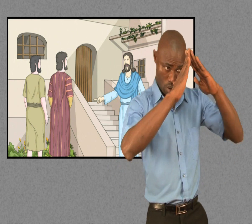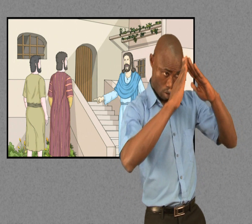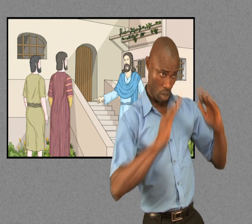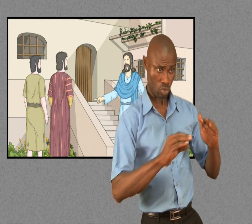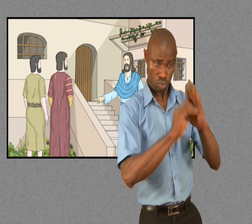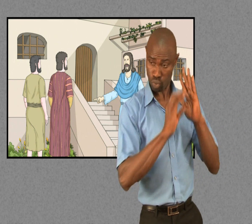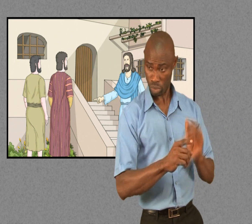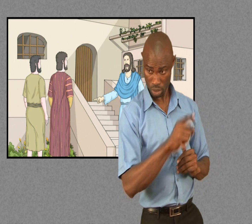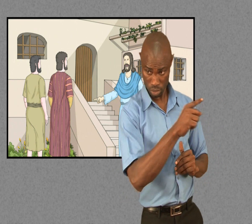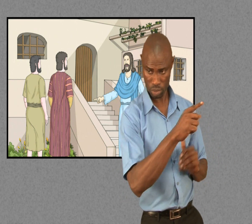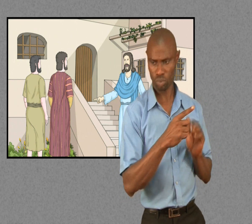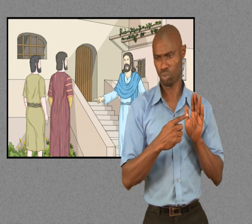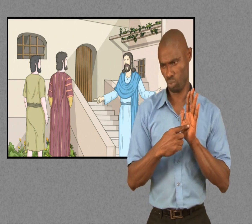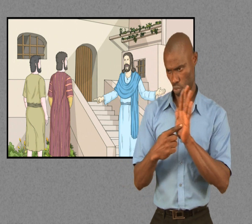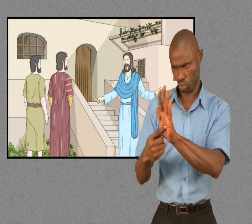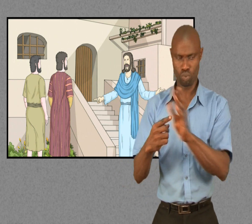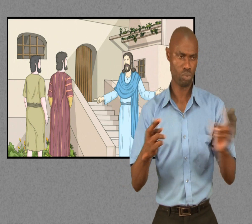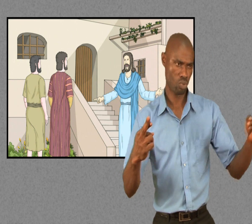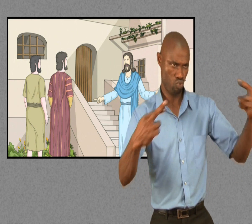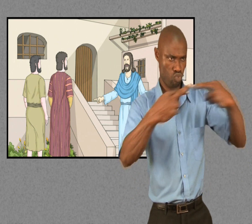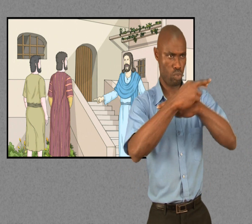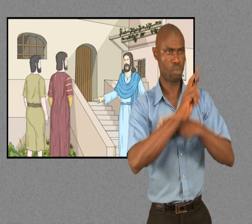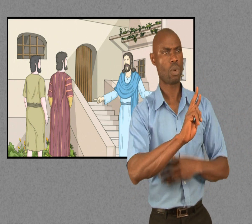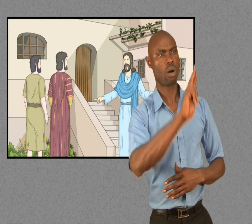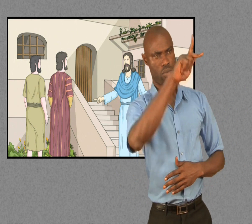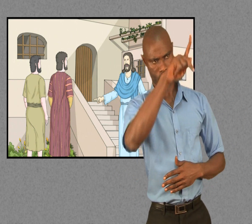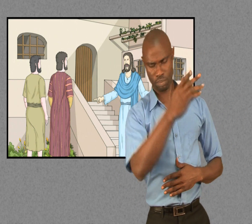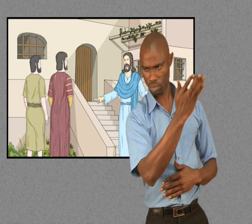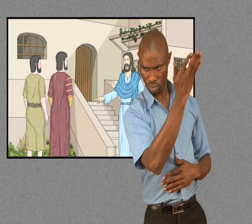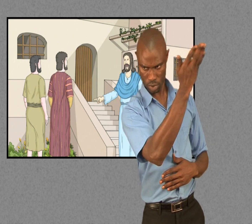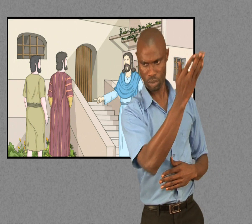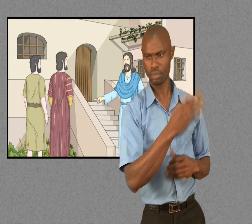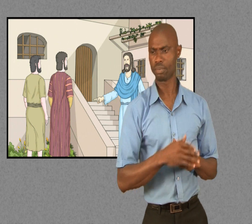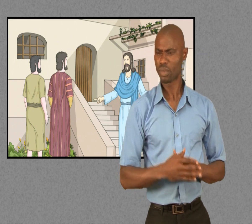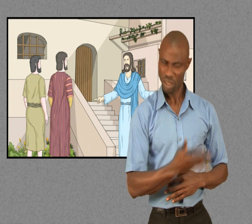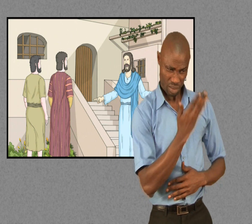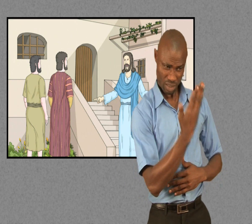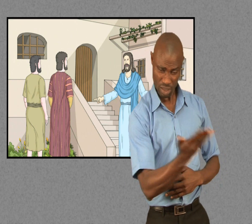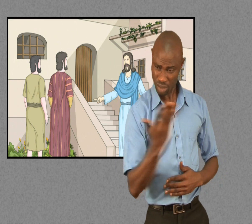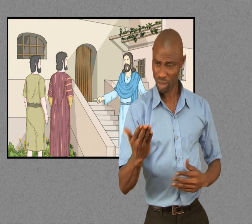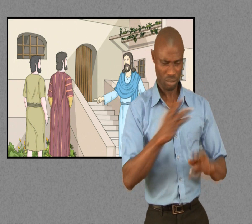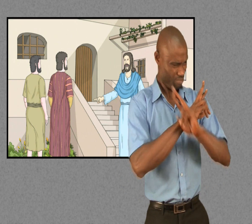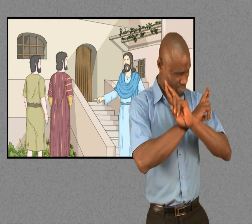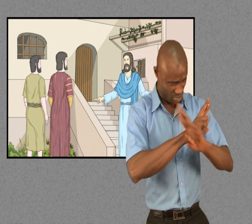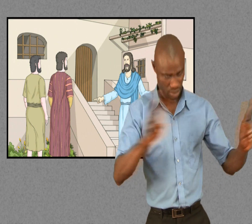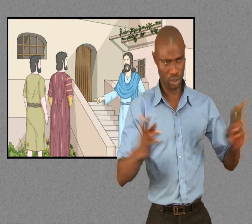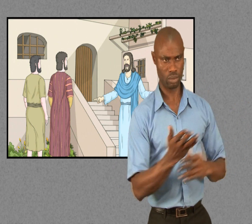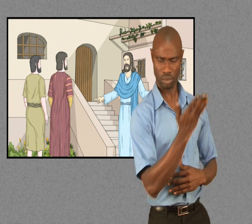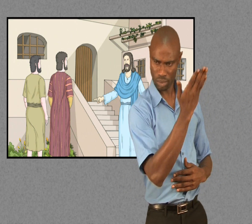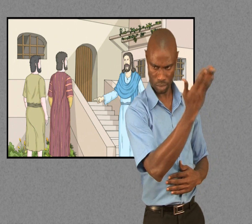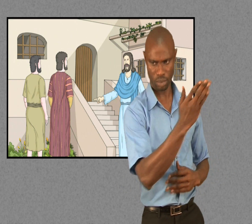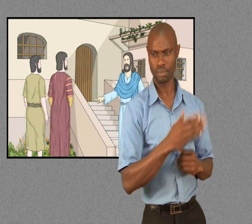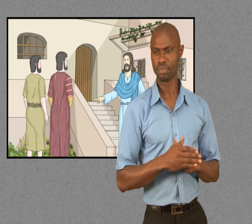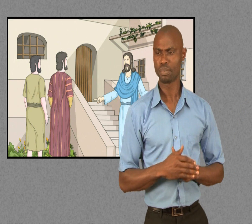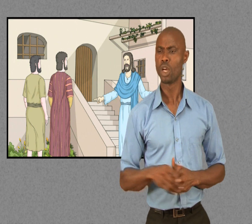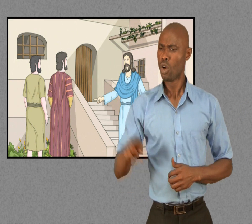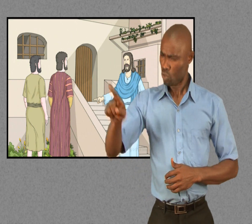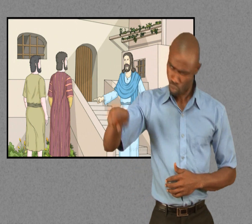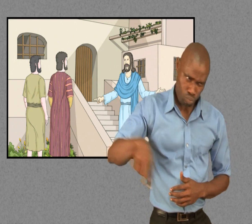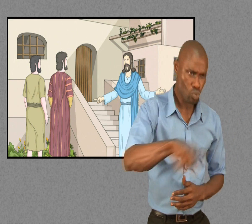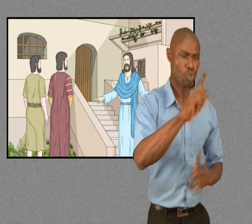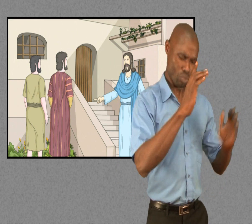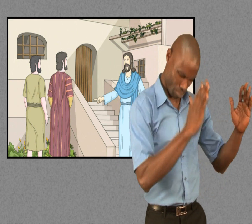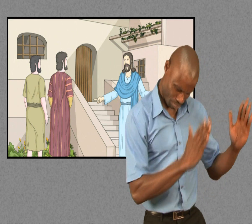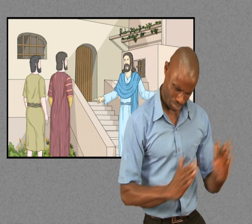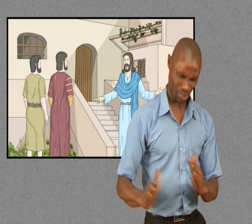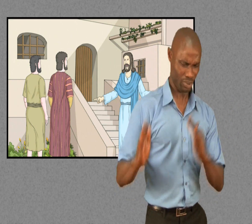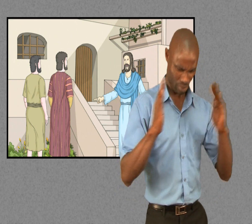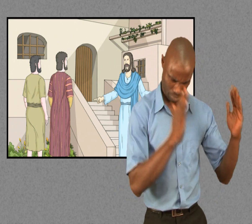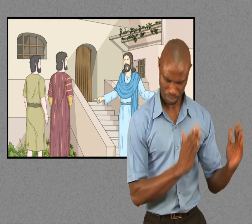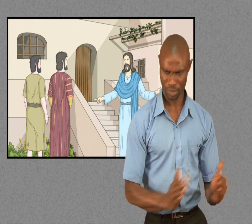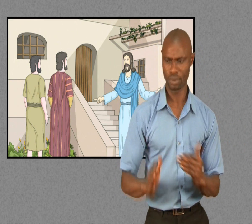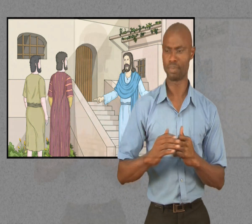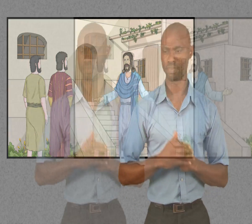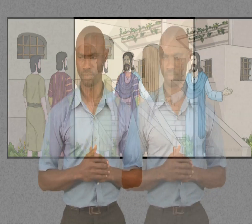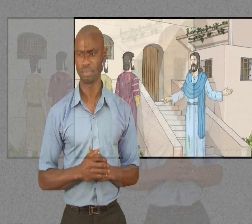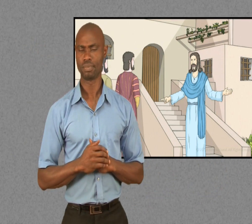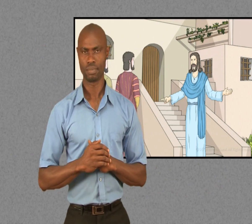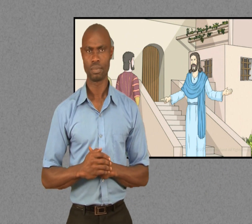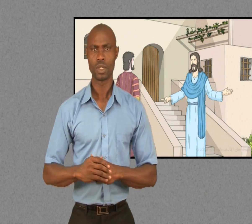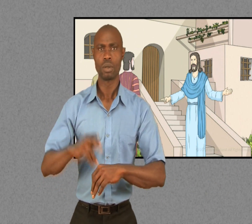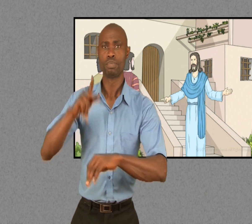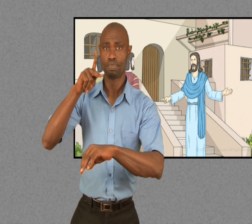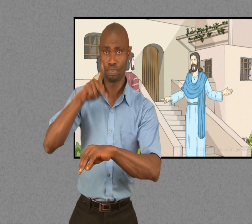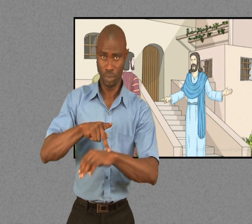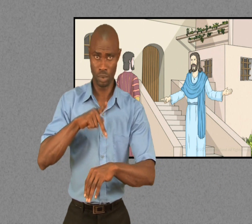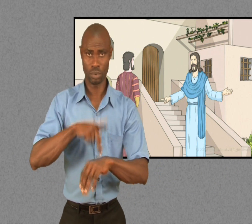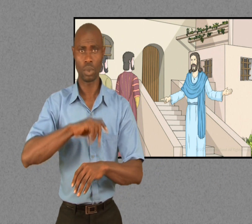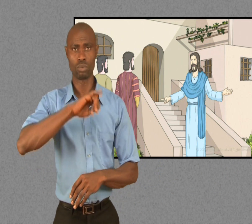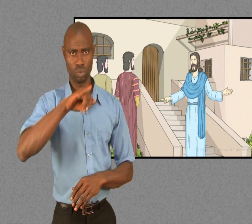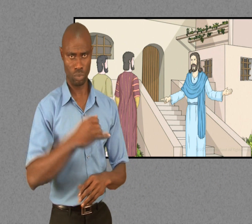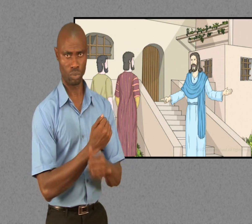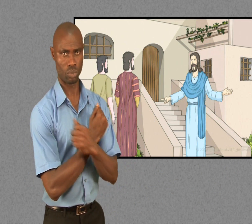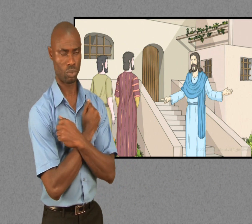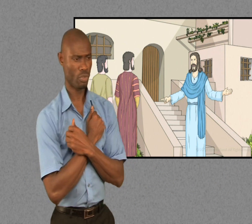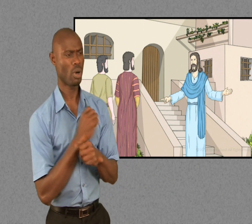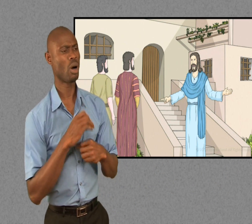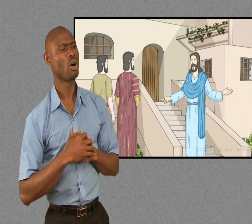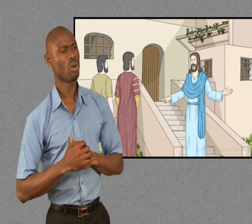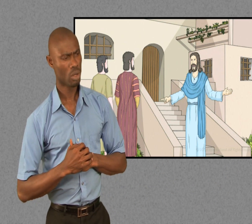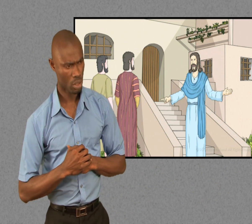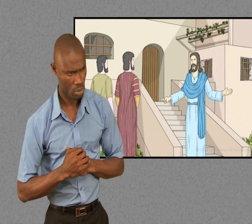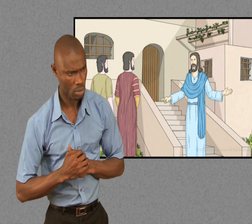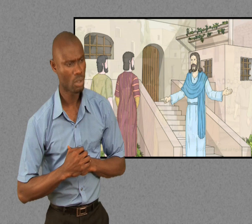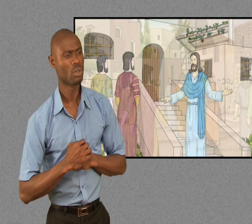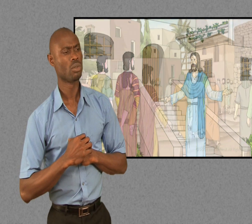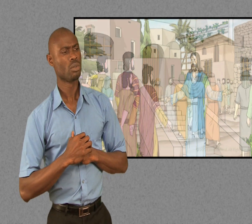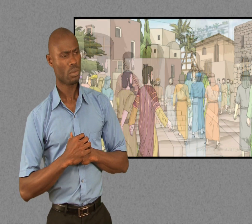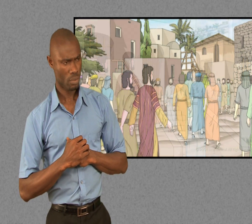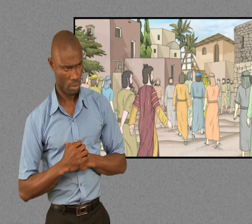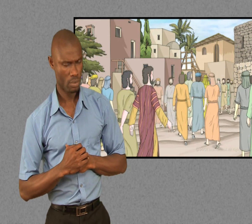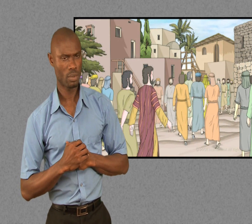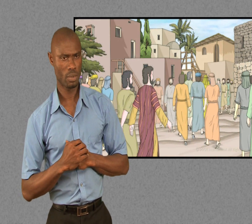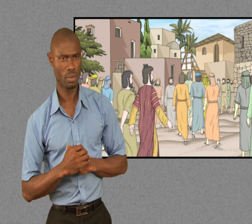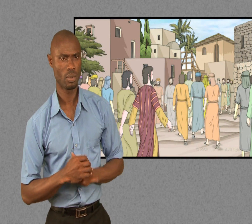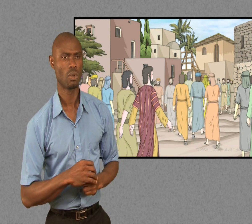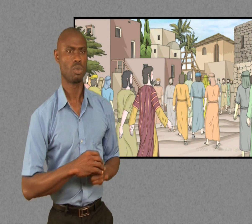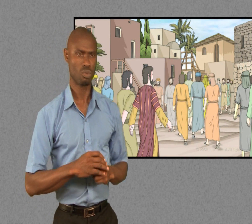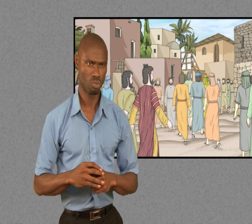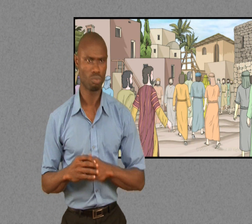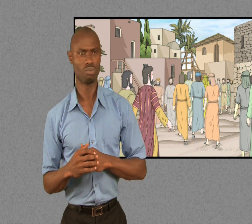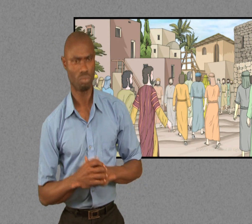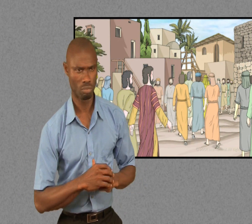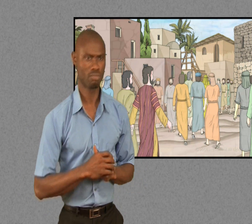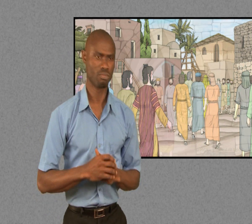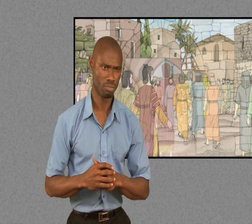And he will show you a large upper room, already furnished. Make preparations there.”